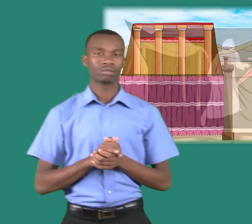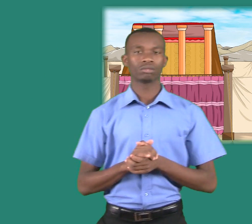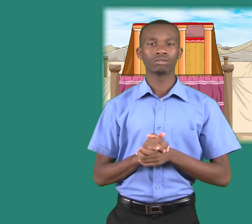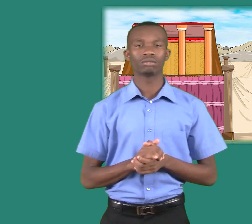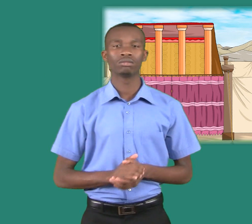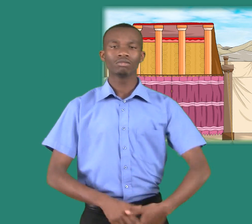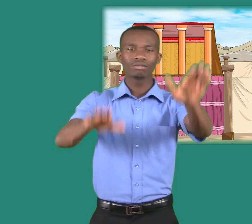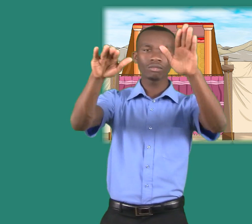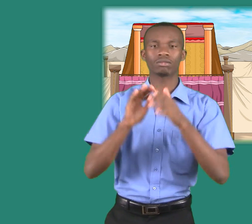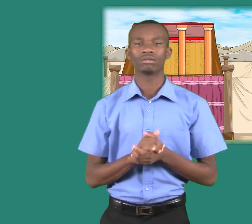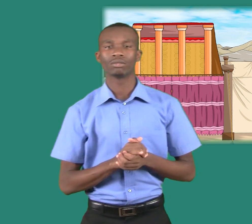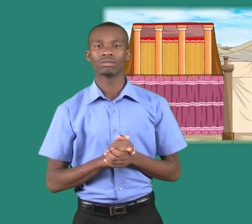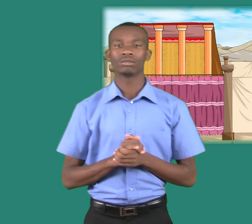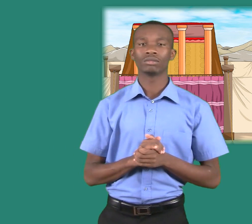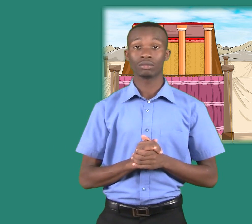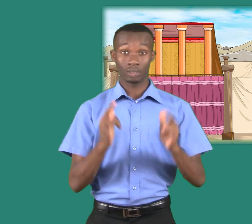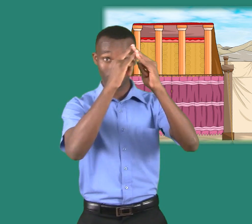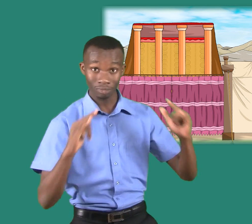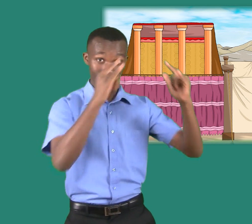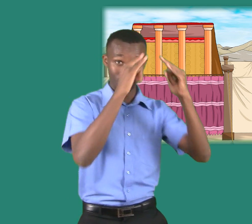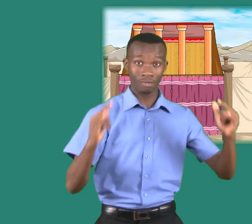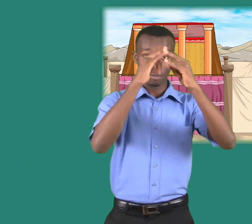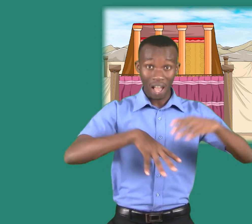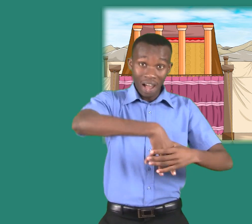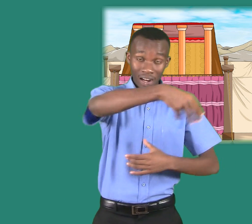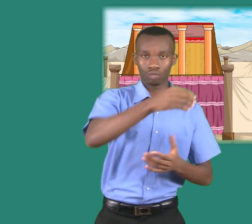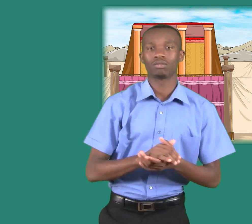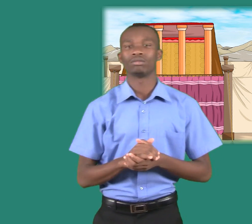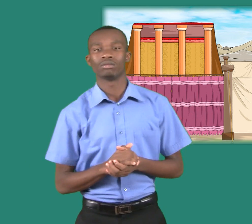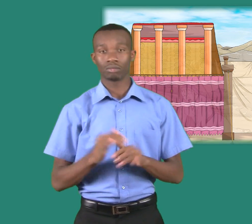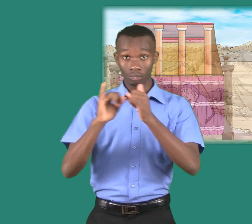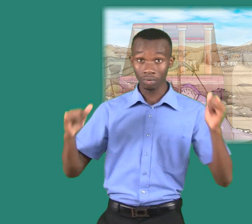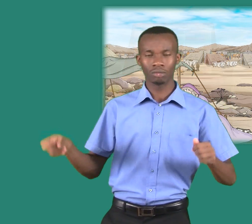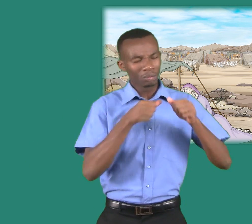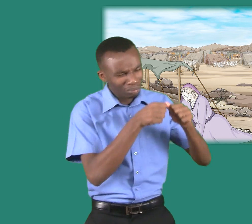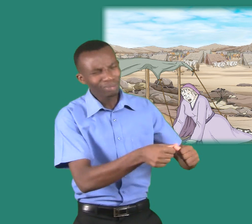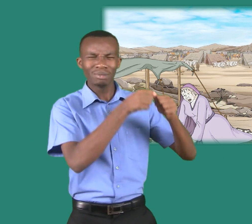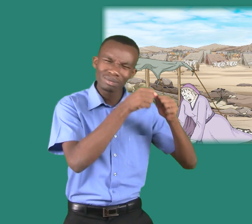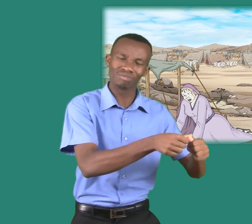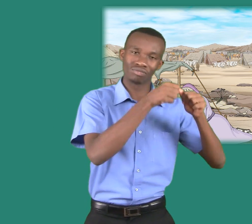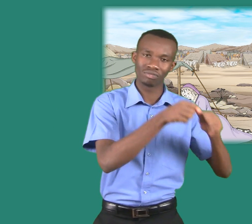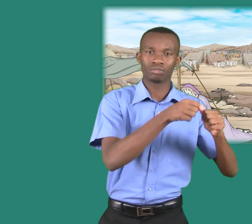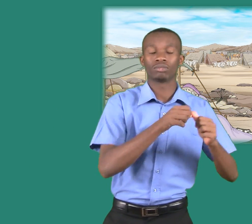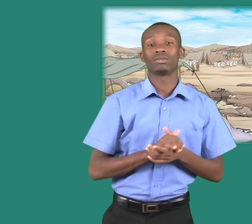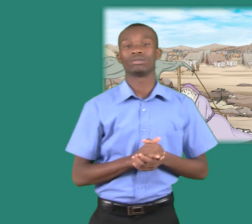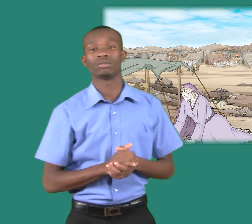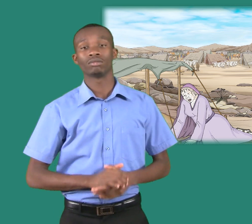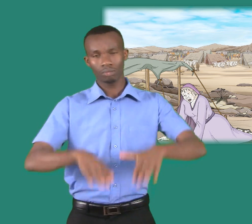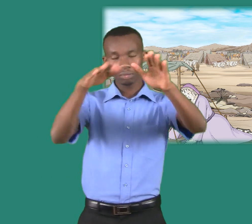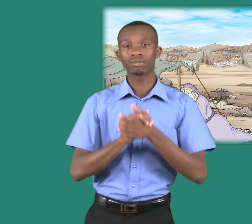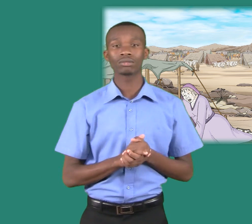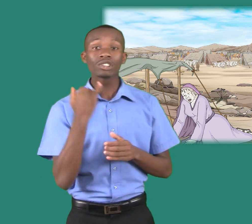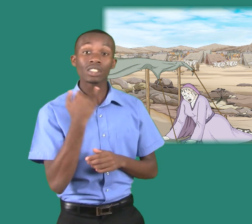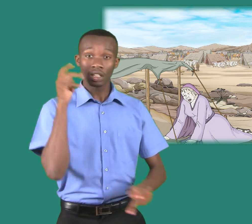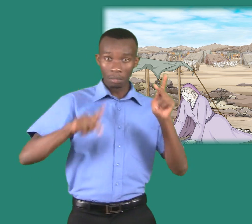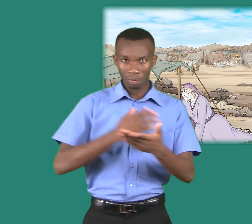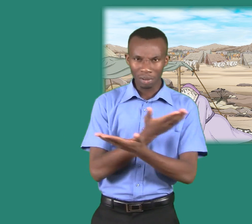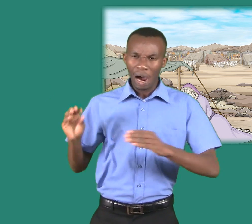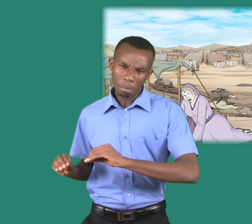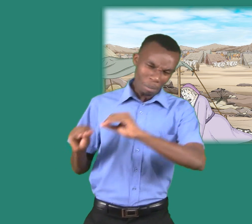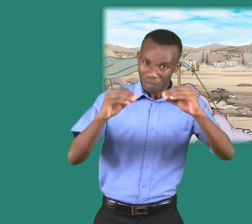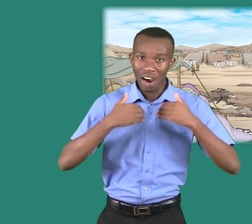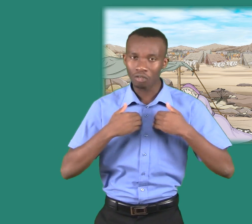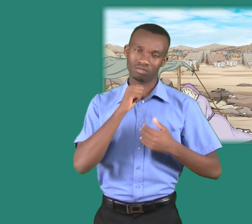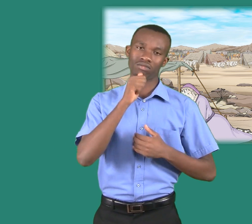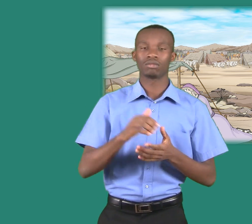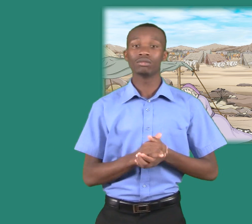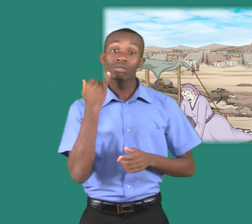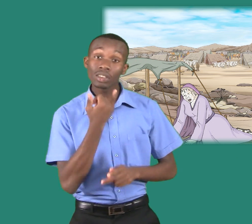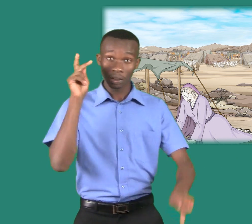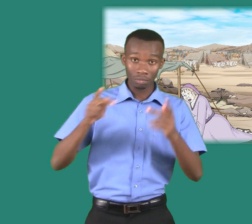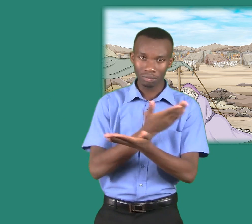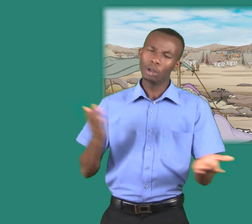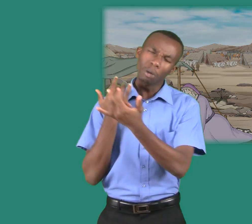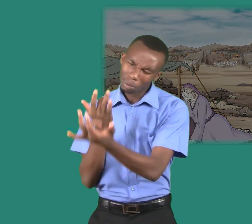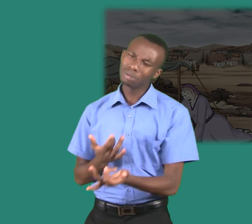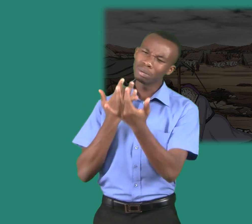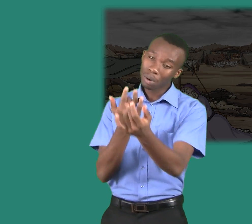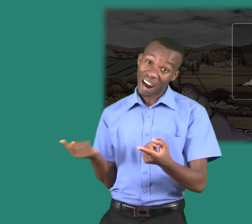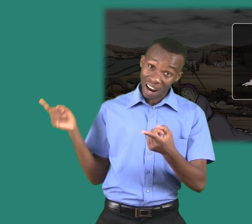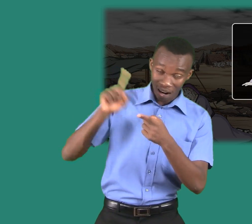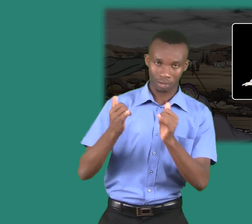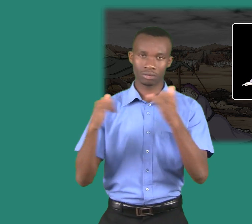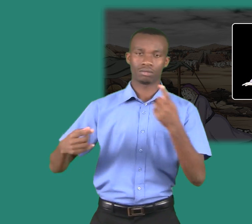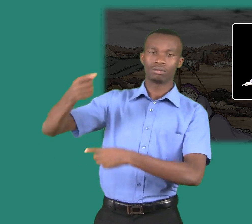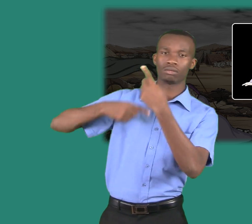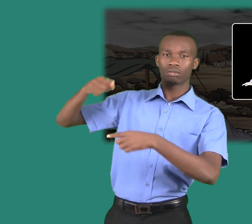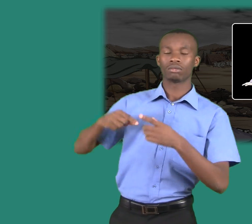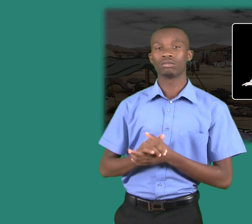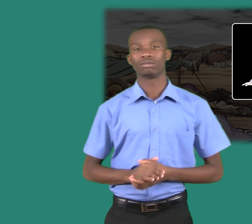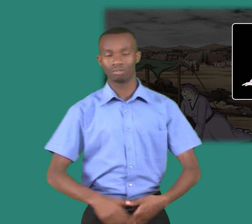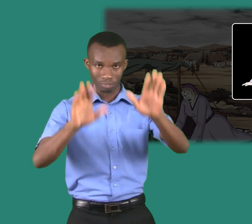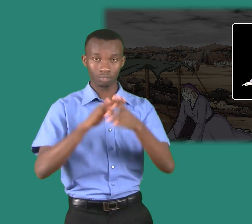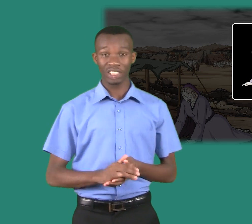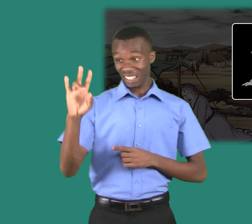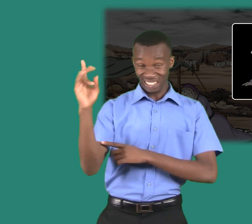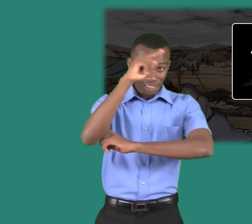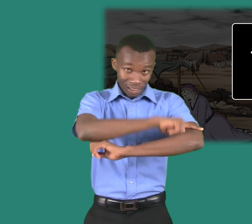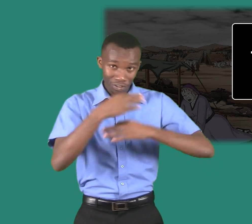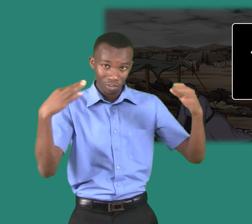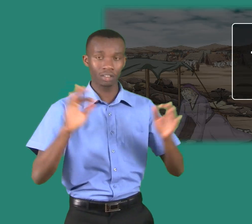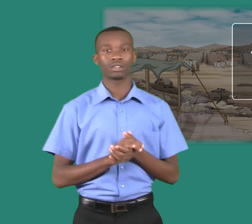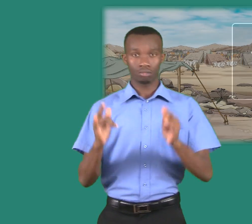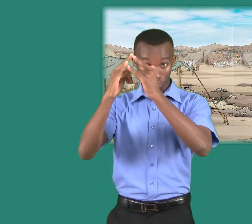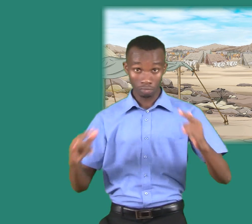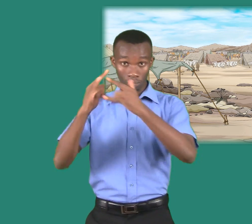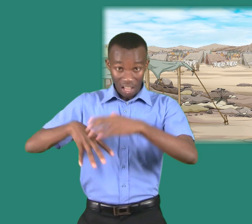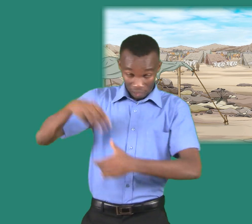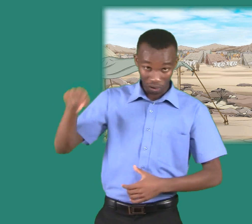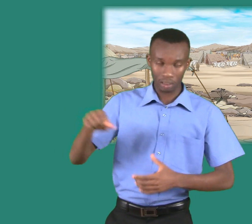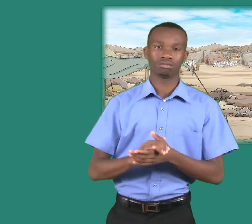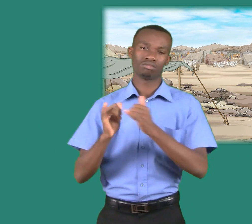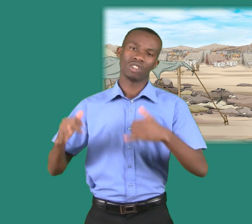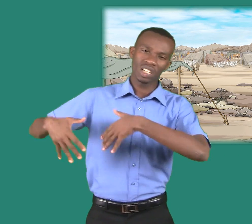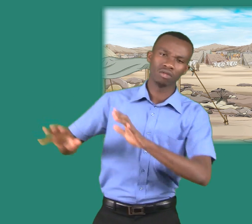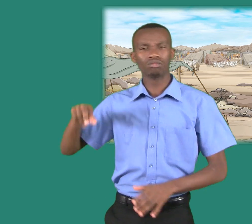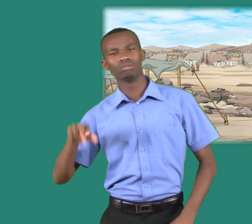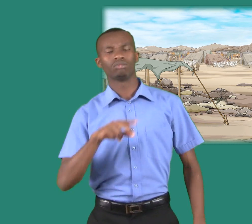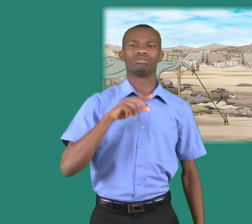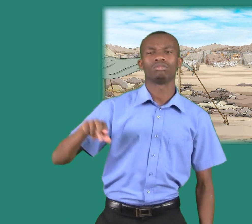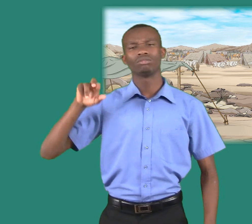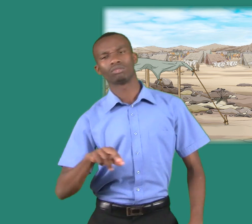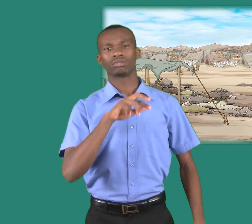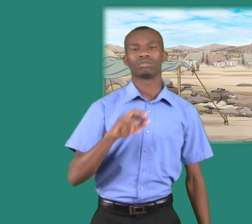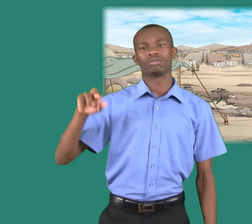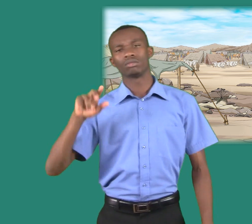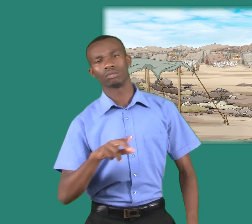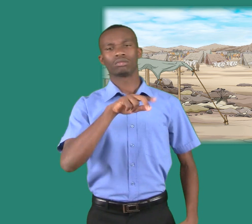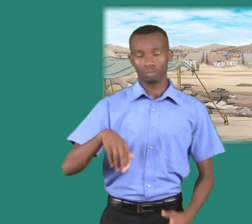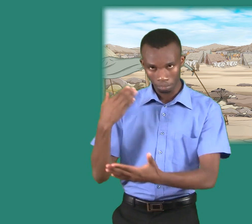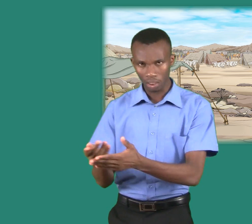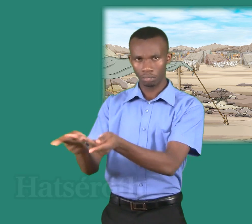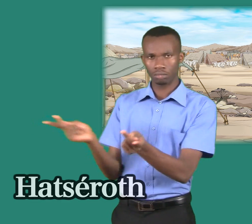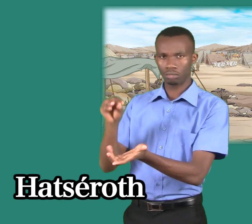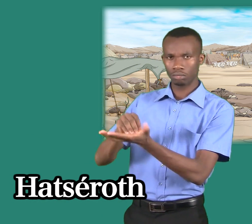So Miriam was confined outside the camp for seven days, and the people did not move on until she was brought in again.